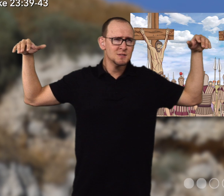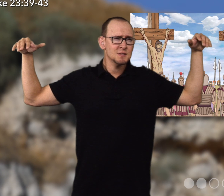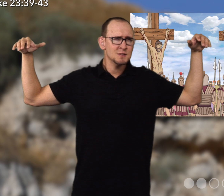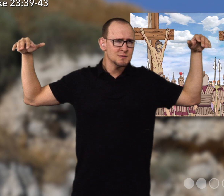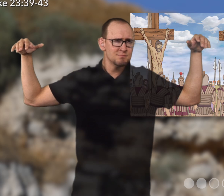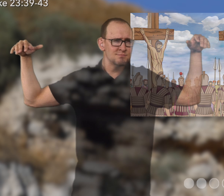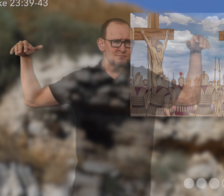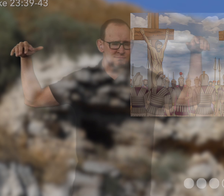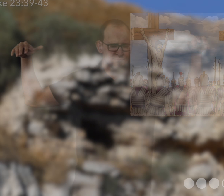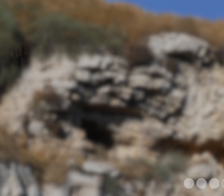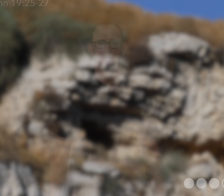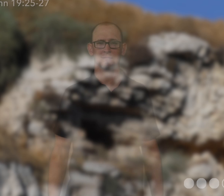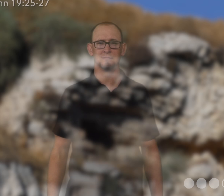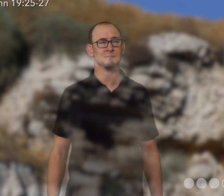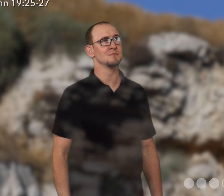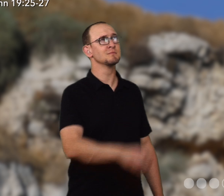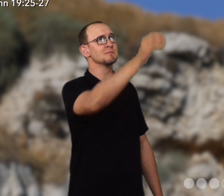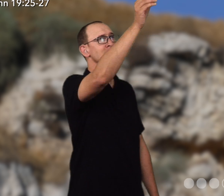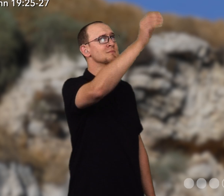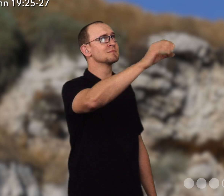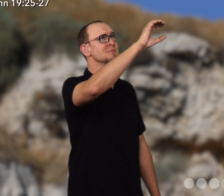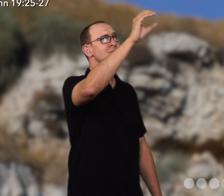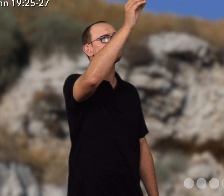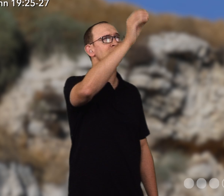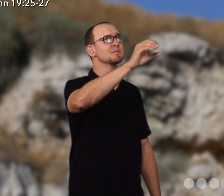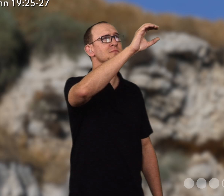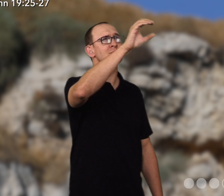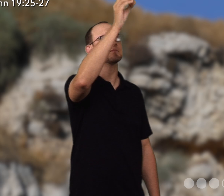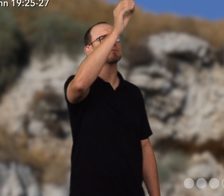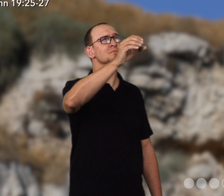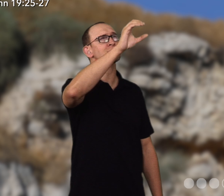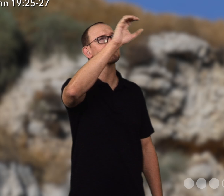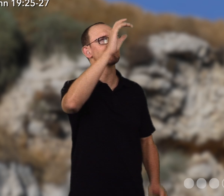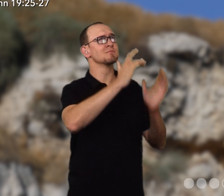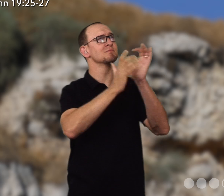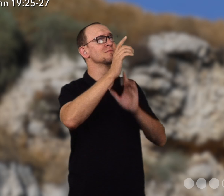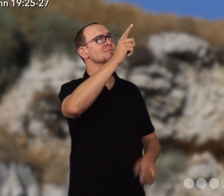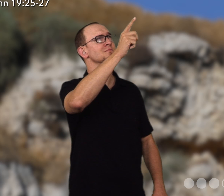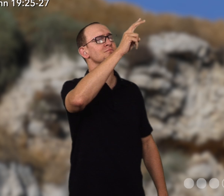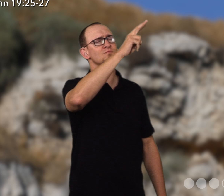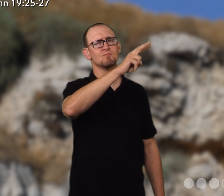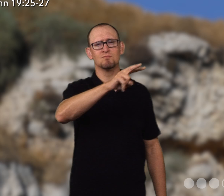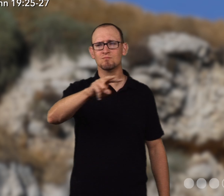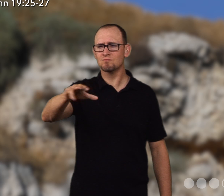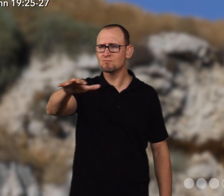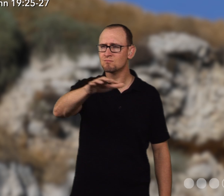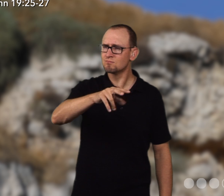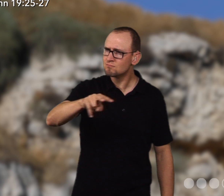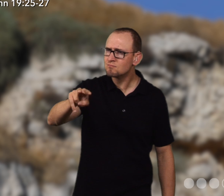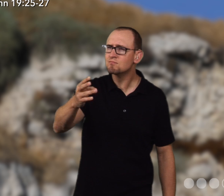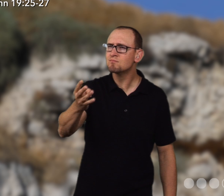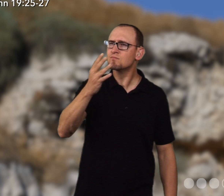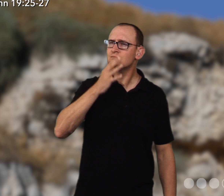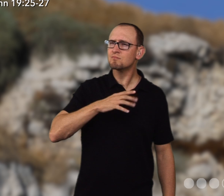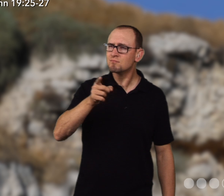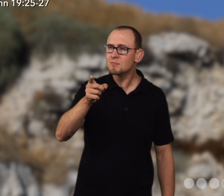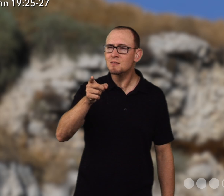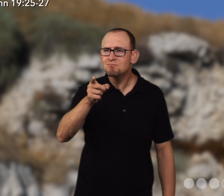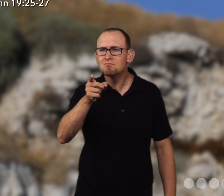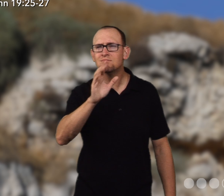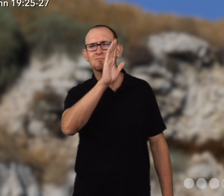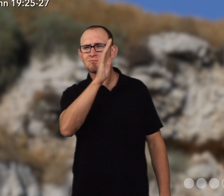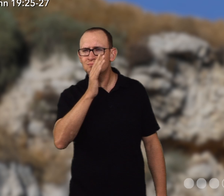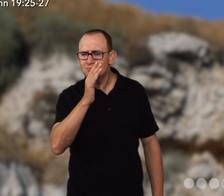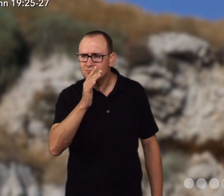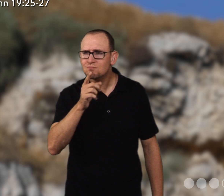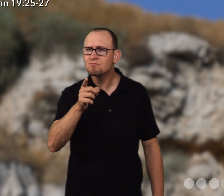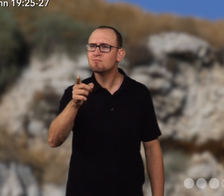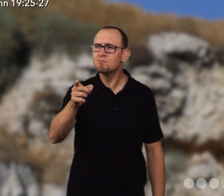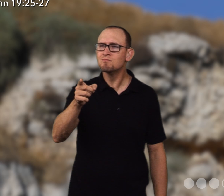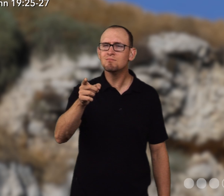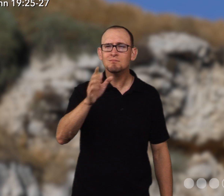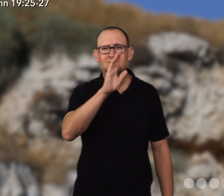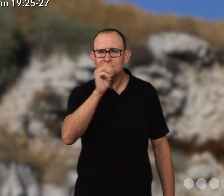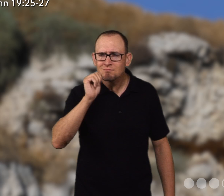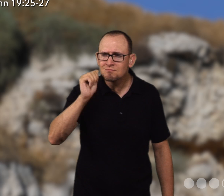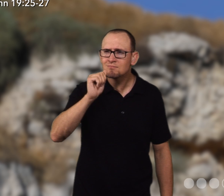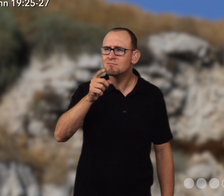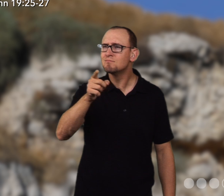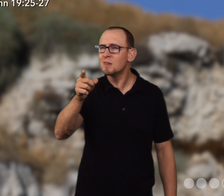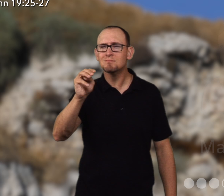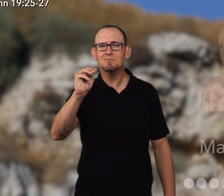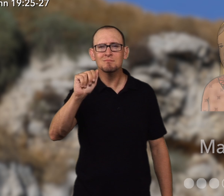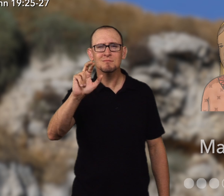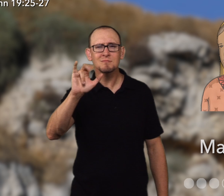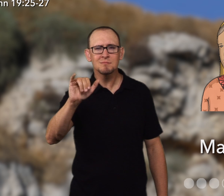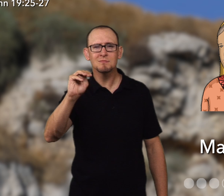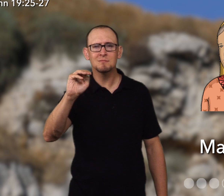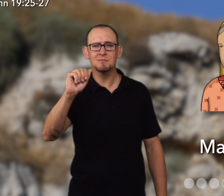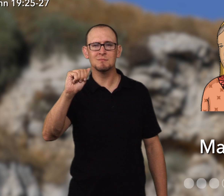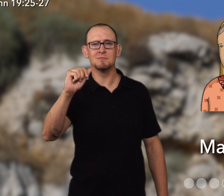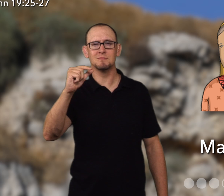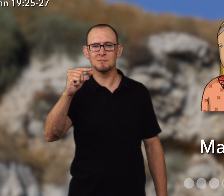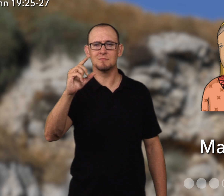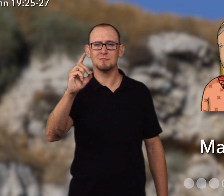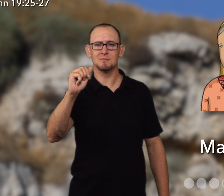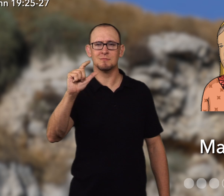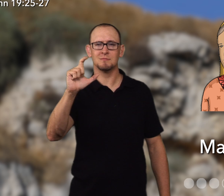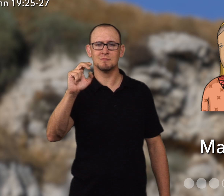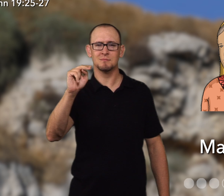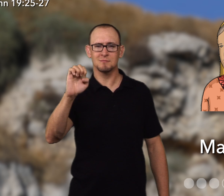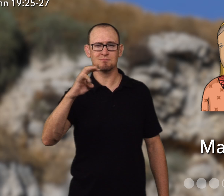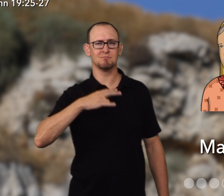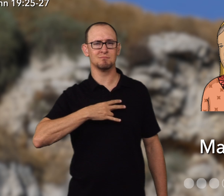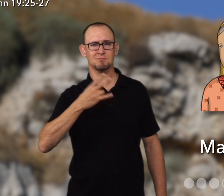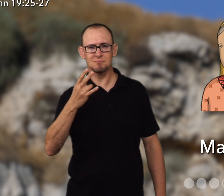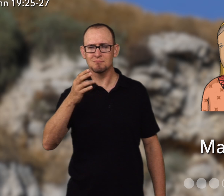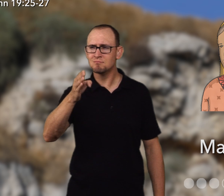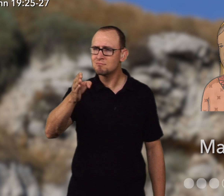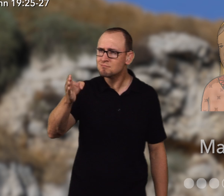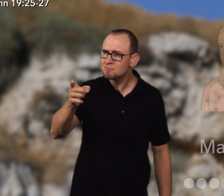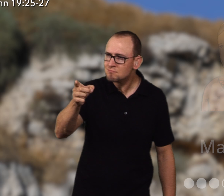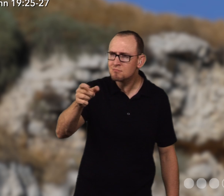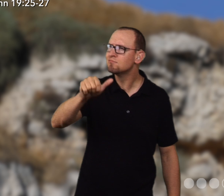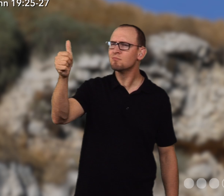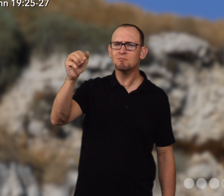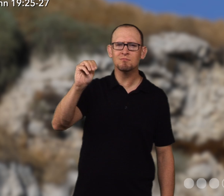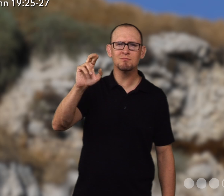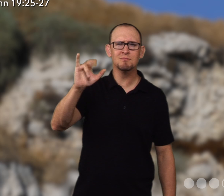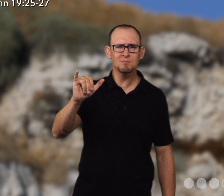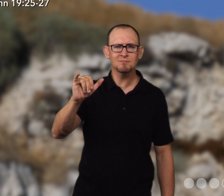Near the cross of Jesus stood His mother and her sister, as well as Mary the wife of Clopas and Mary Magdalene.